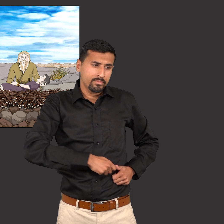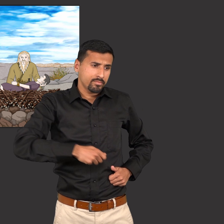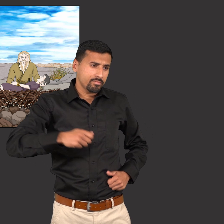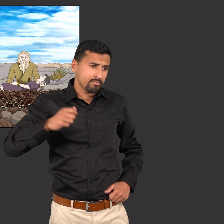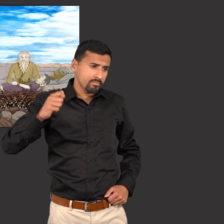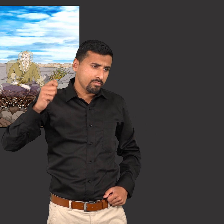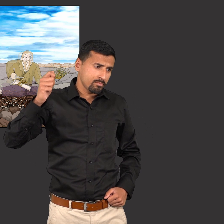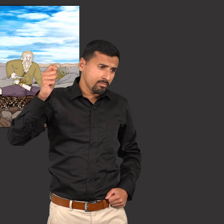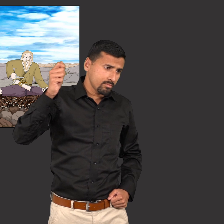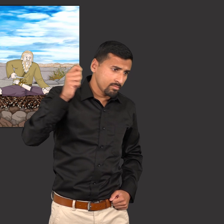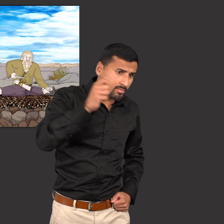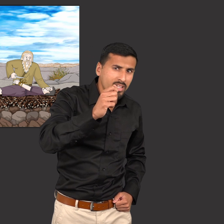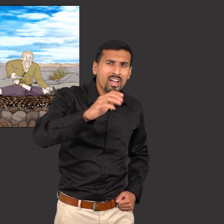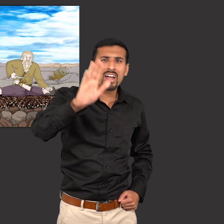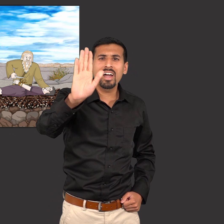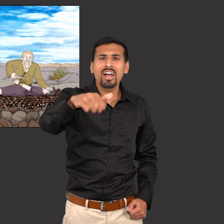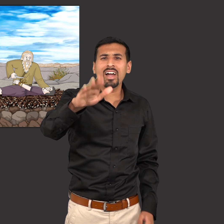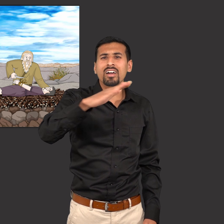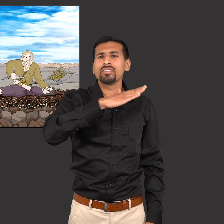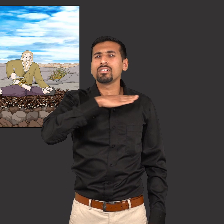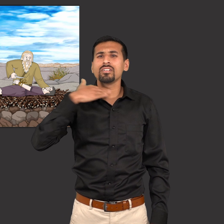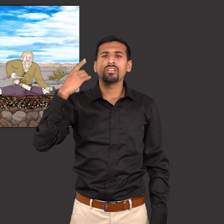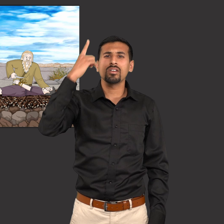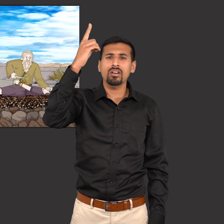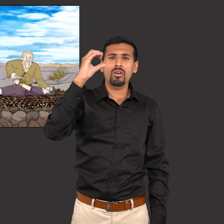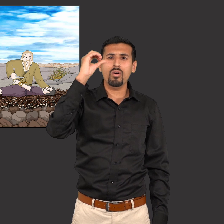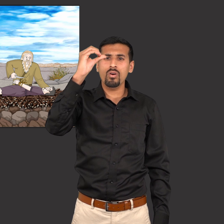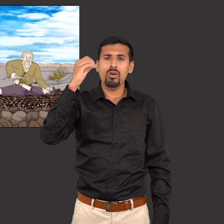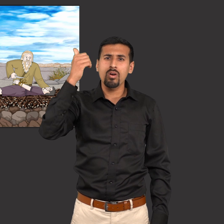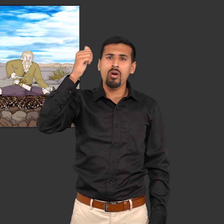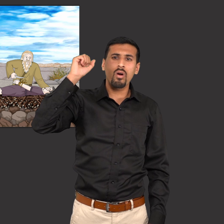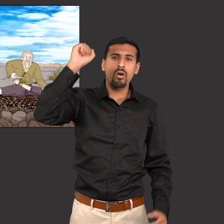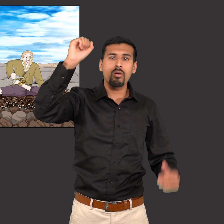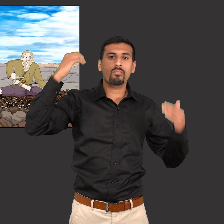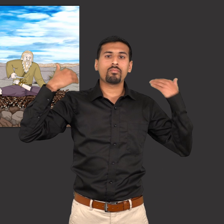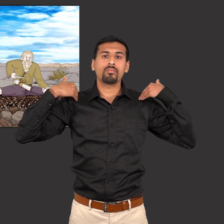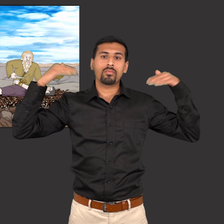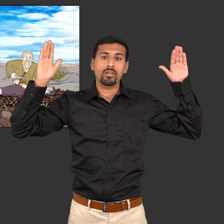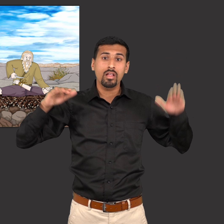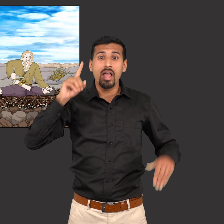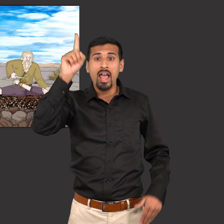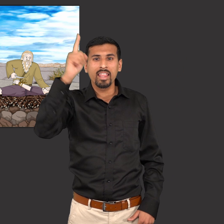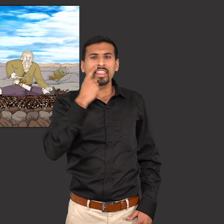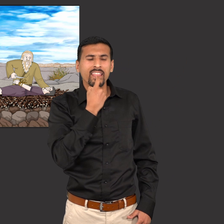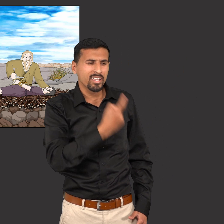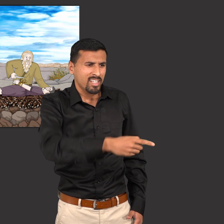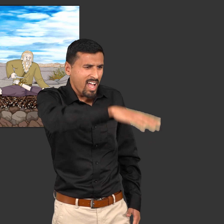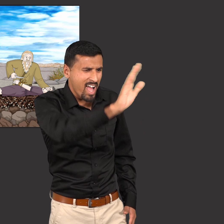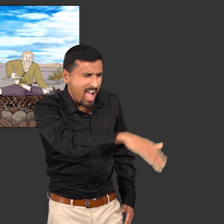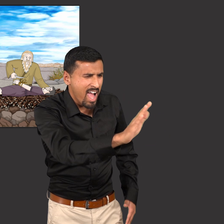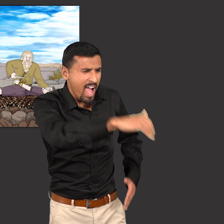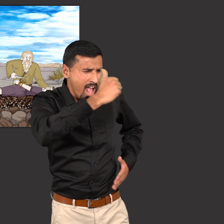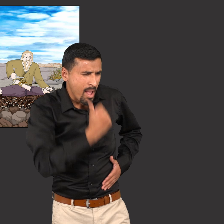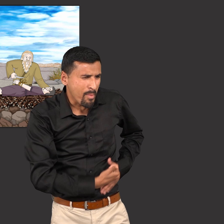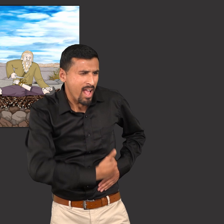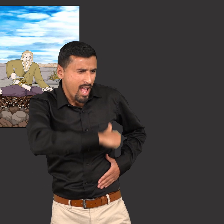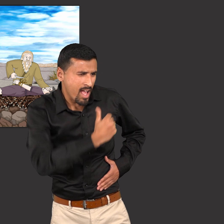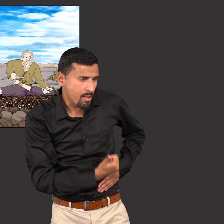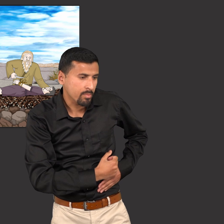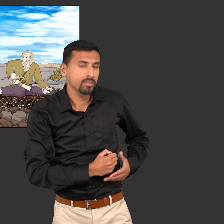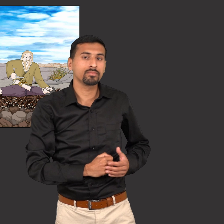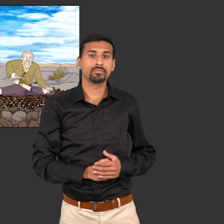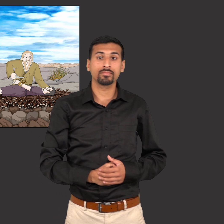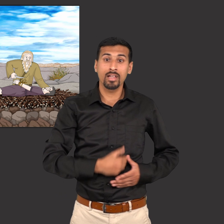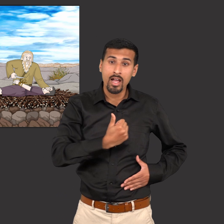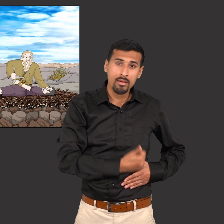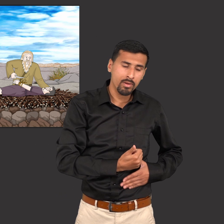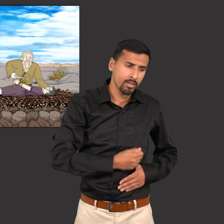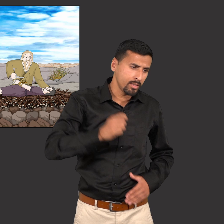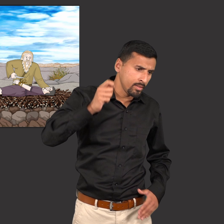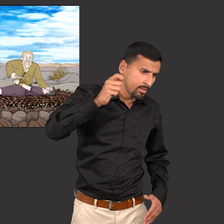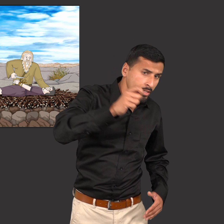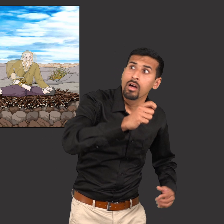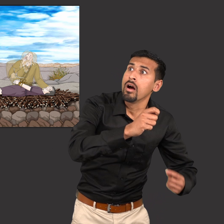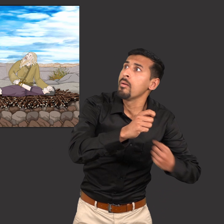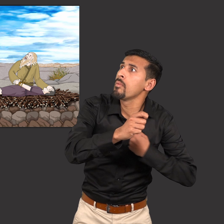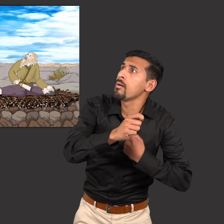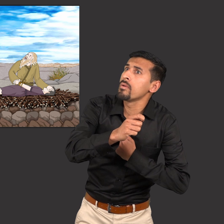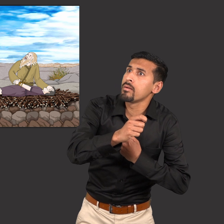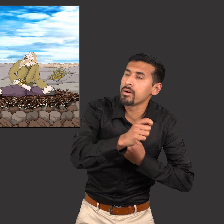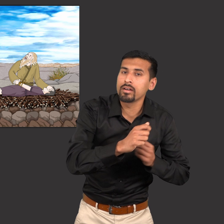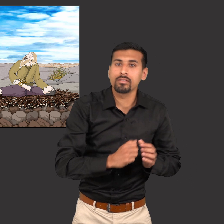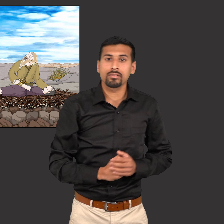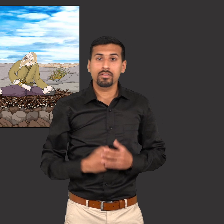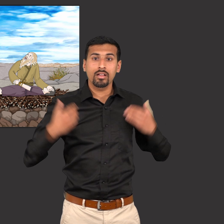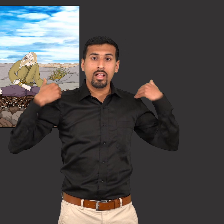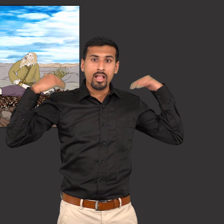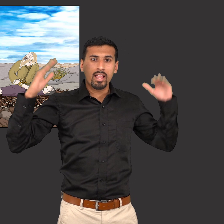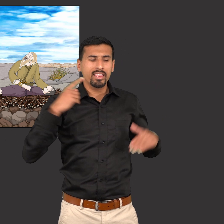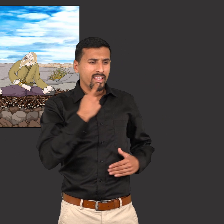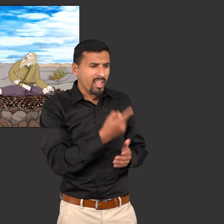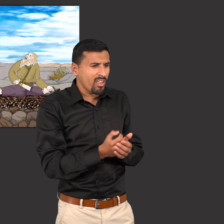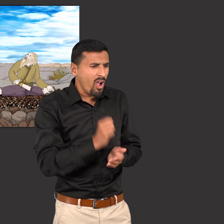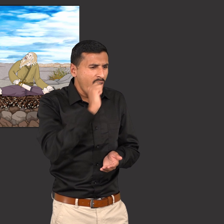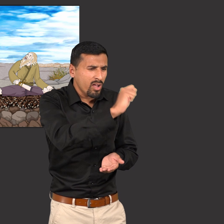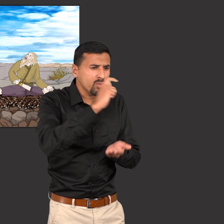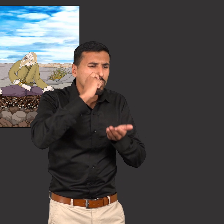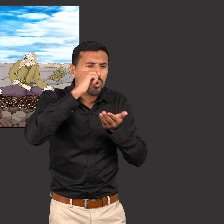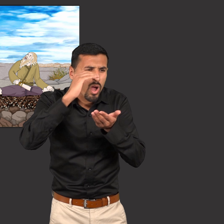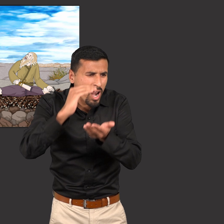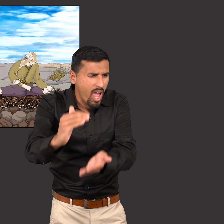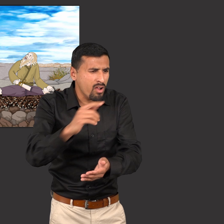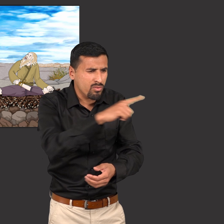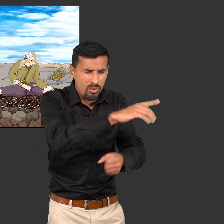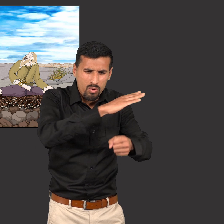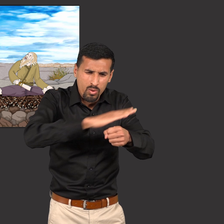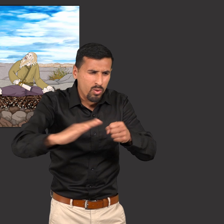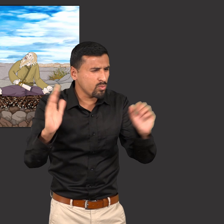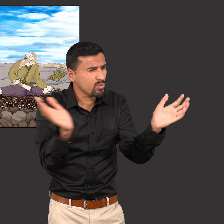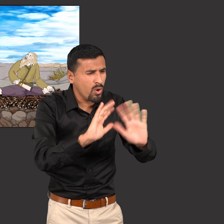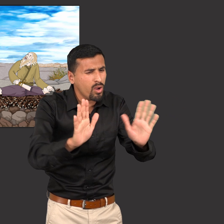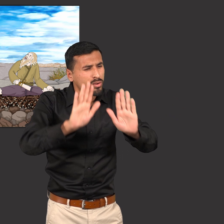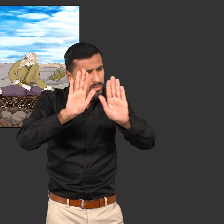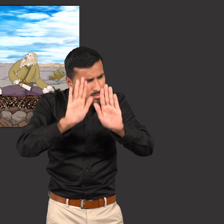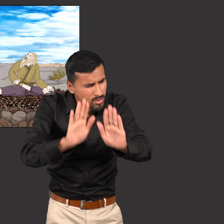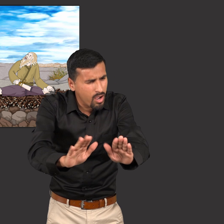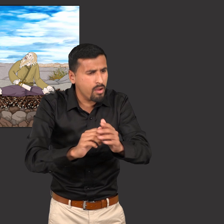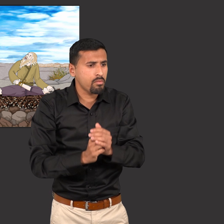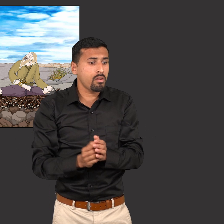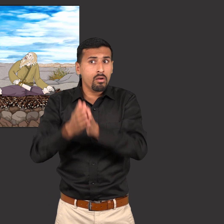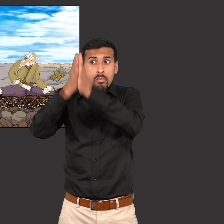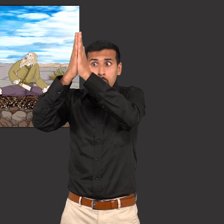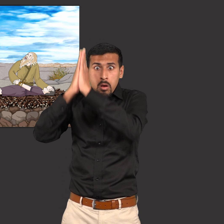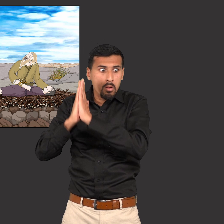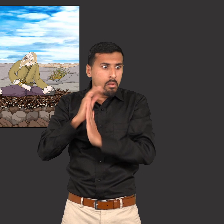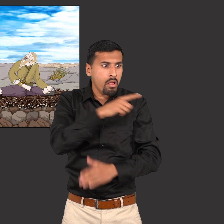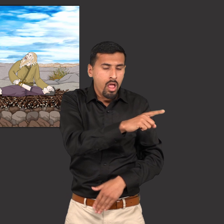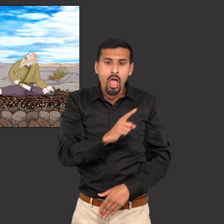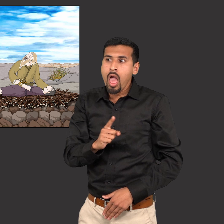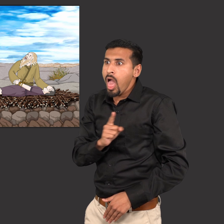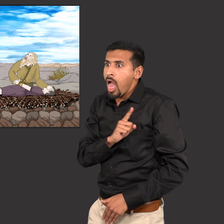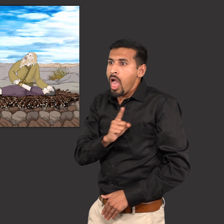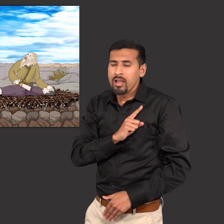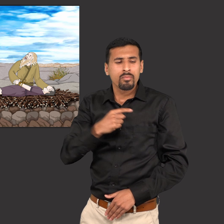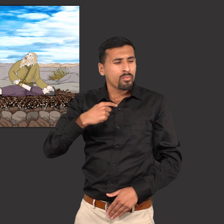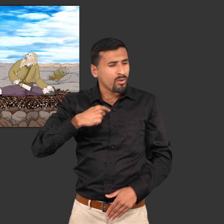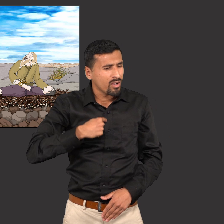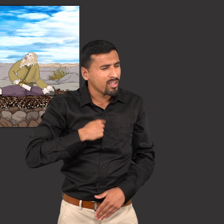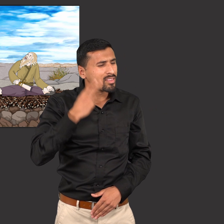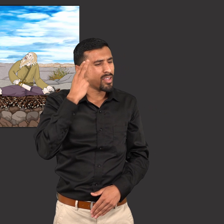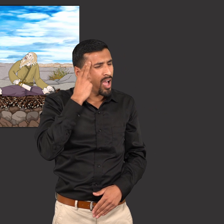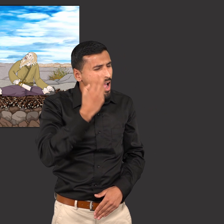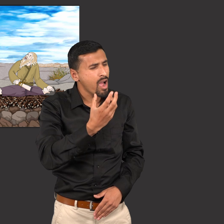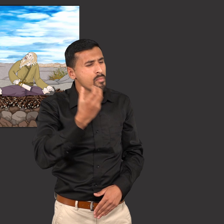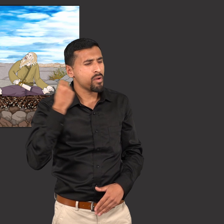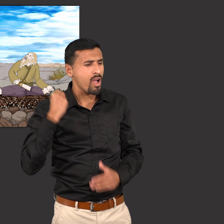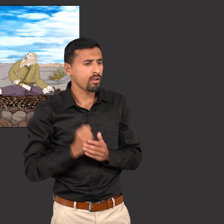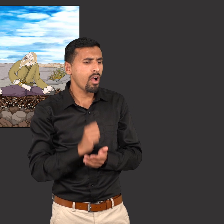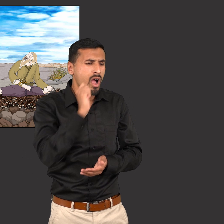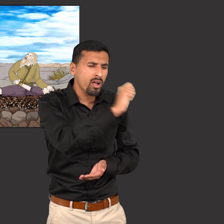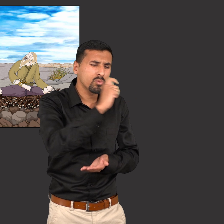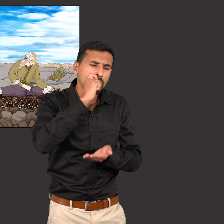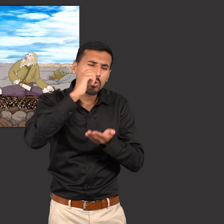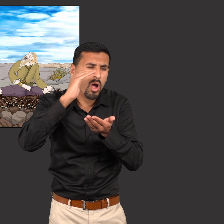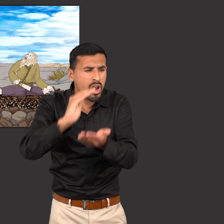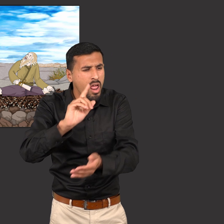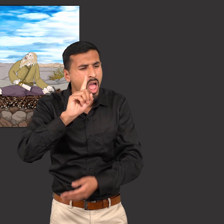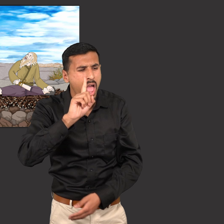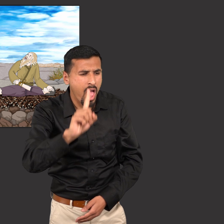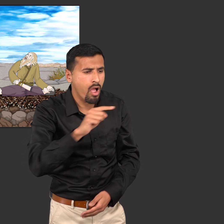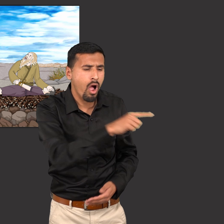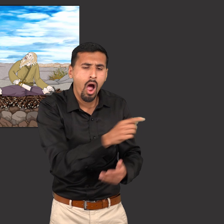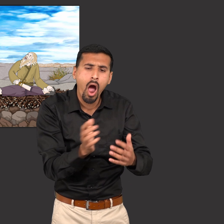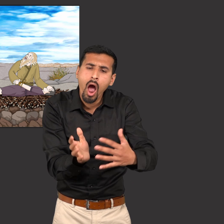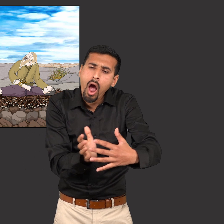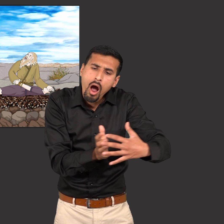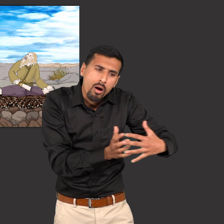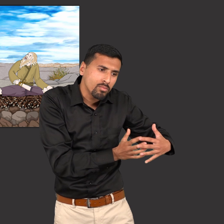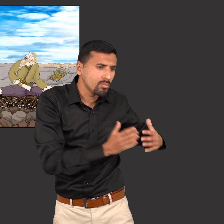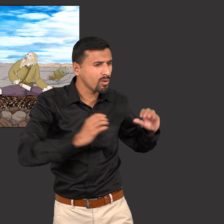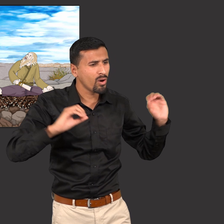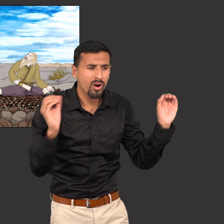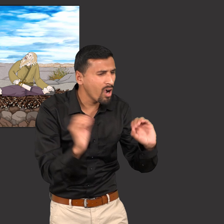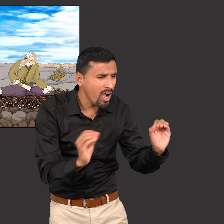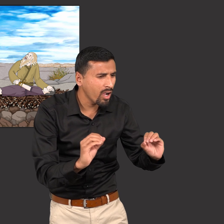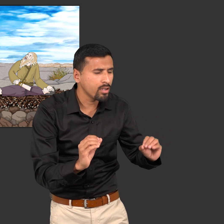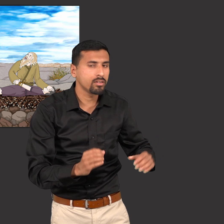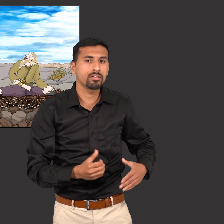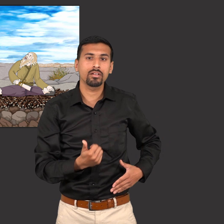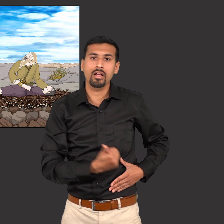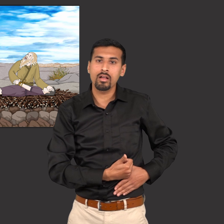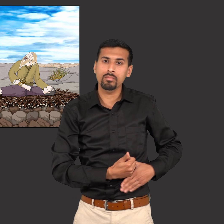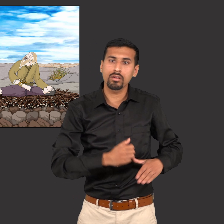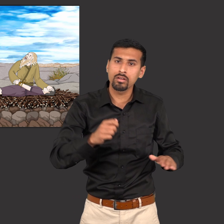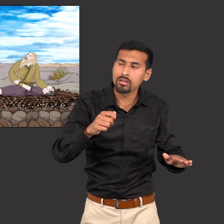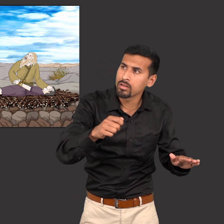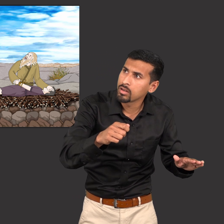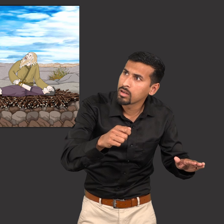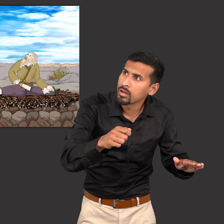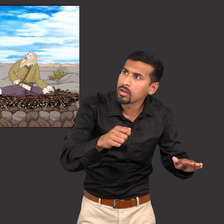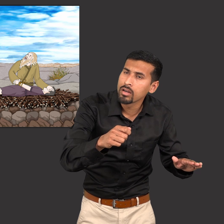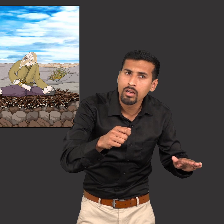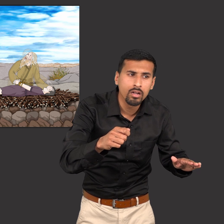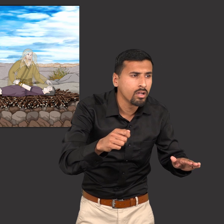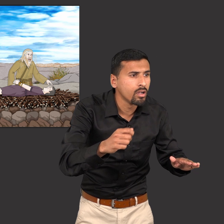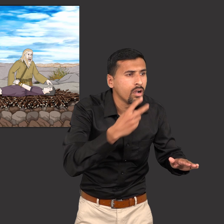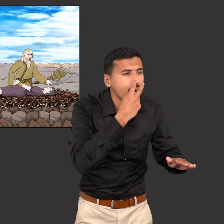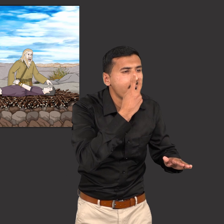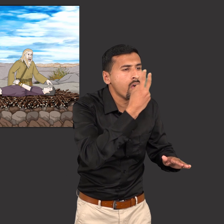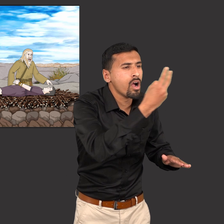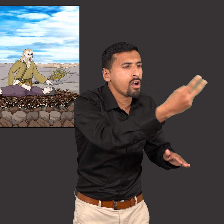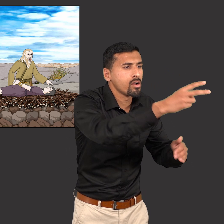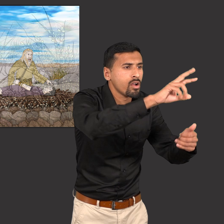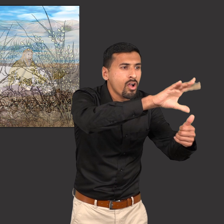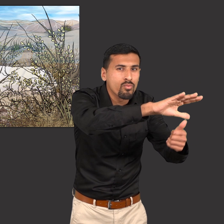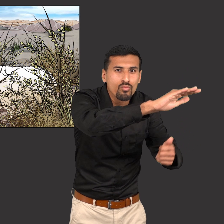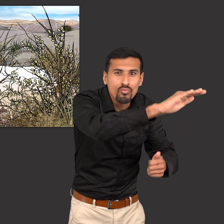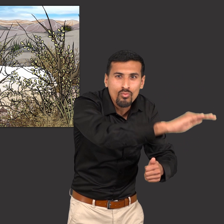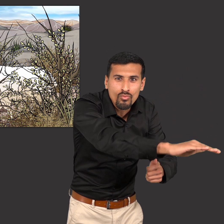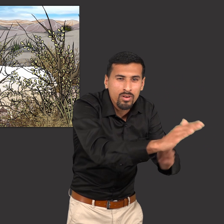Just then the angel of the LORD called out to him from heaven, “Abraham, Abraham!” “Here I am,” he replied. “Do not lay a hand on the boy or do anything to him,” said the angel, “for now I know that you fear God, since you have not withheld your only son from me.”